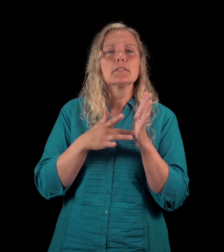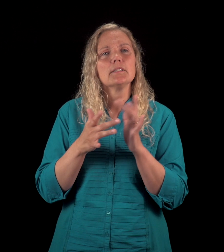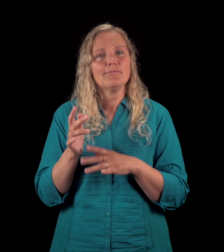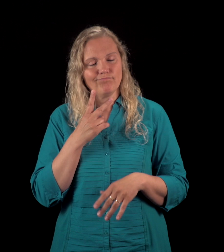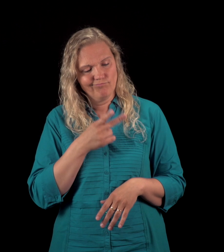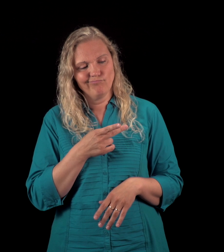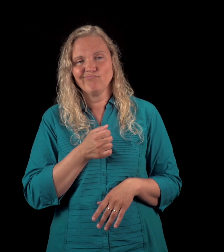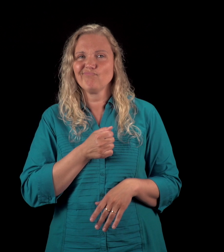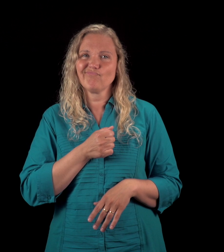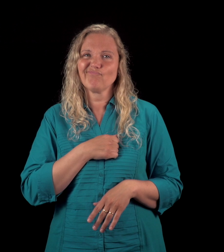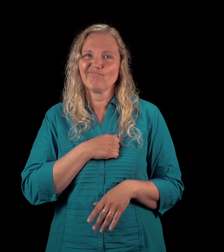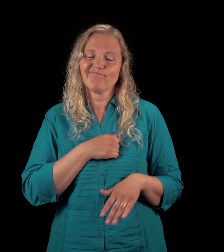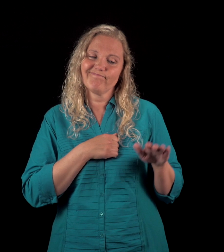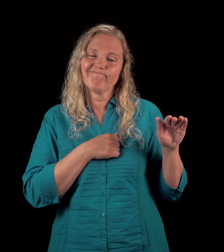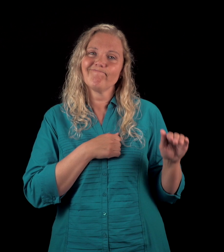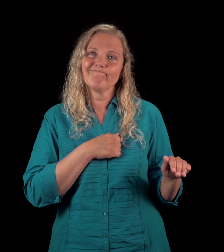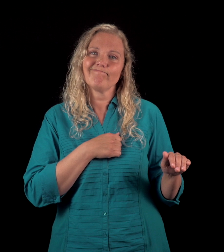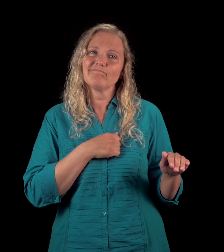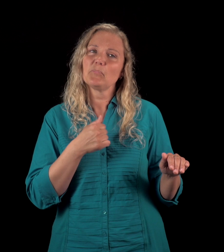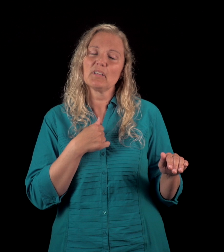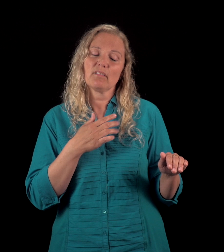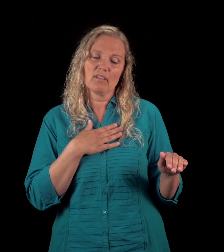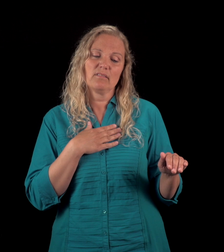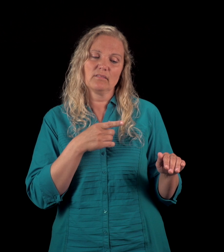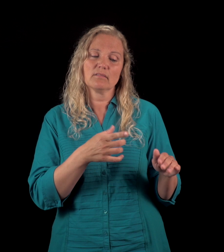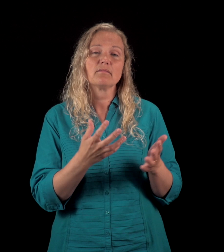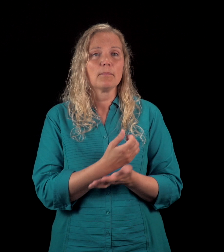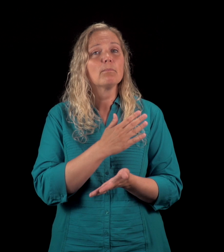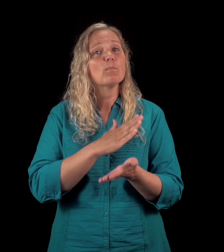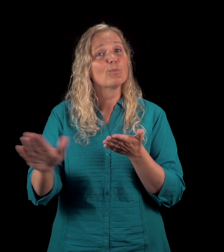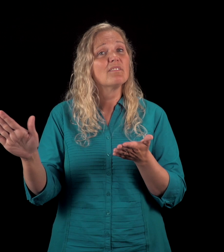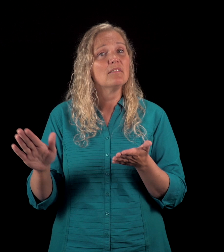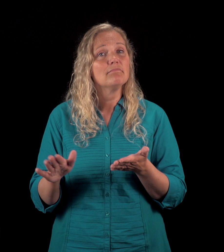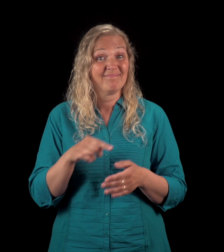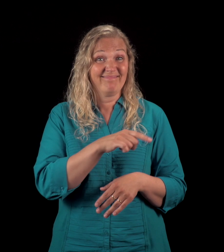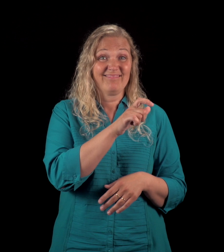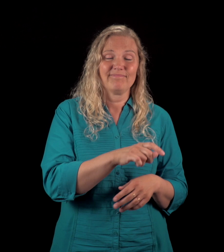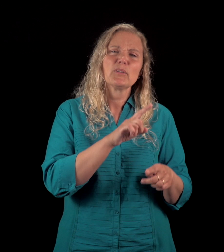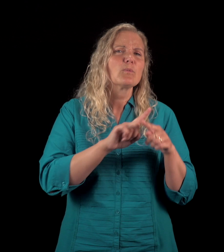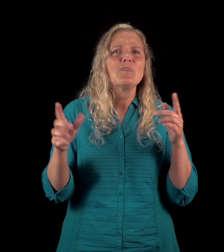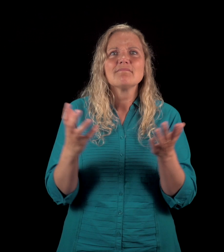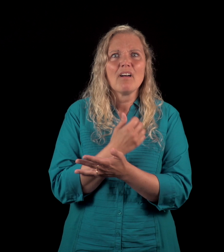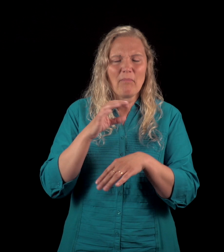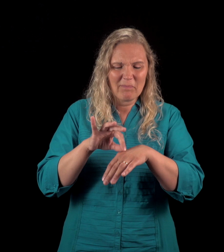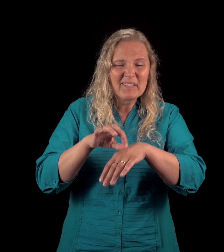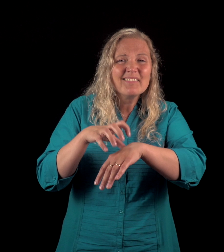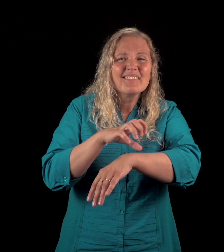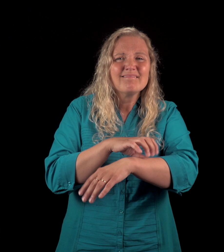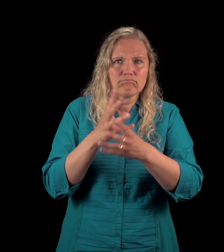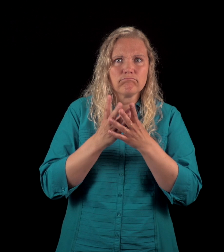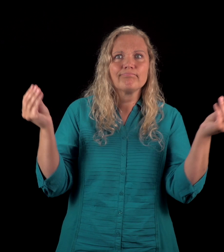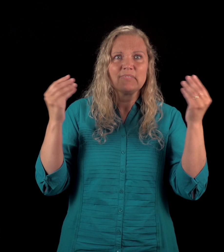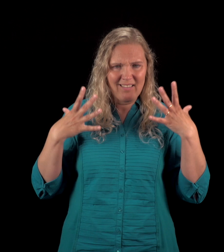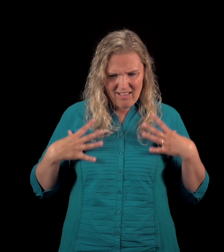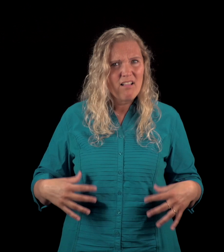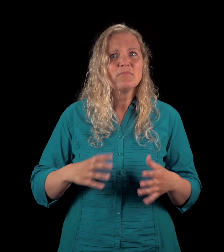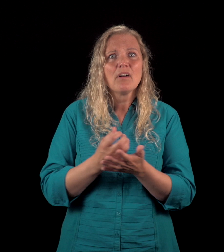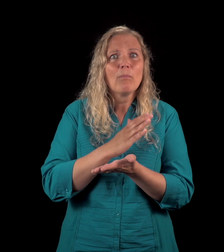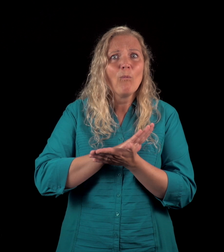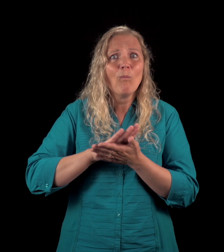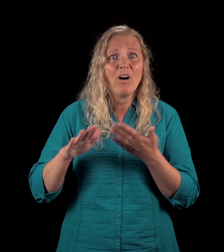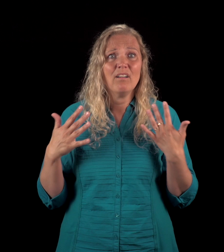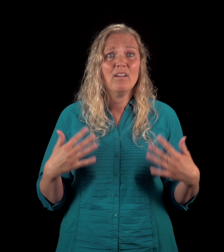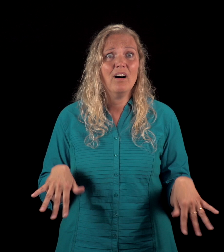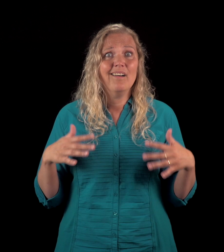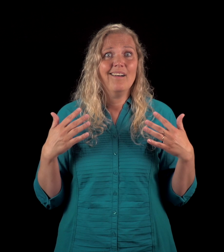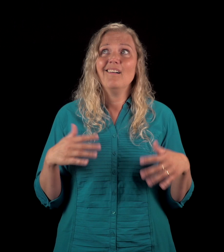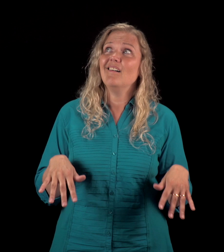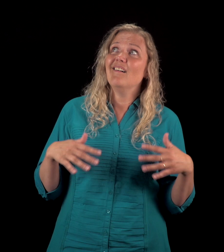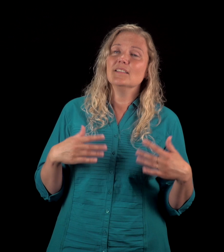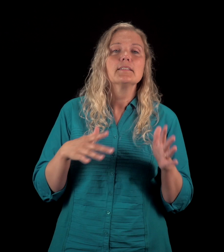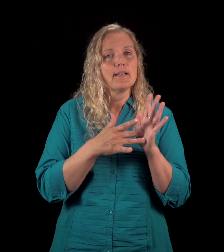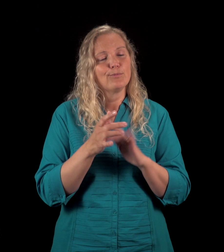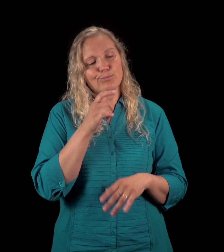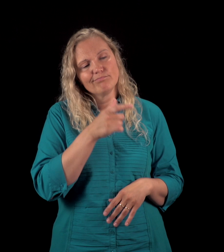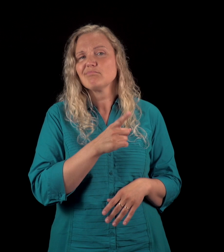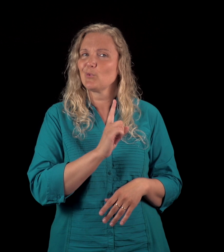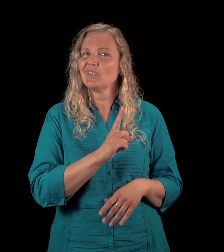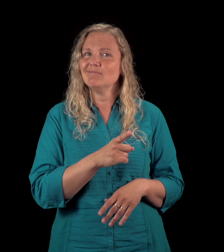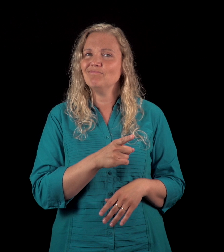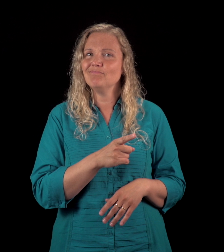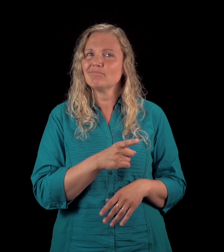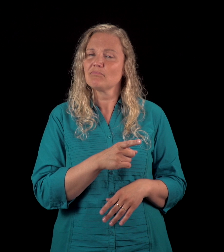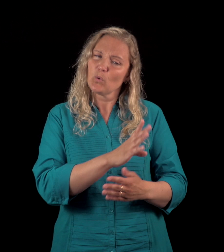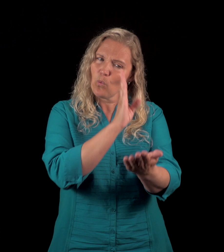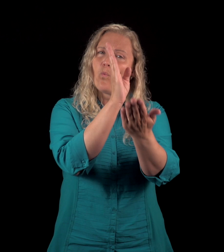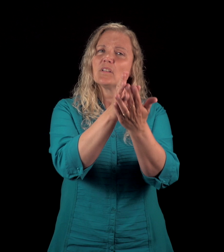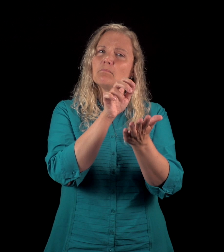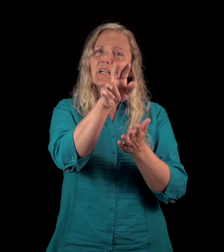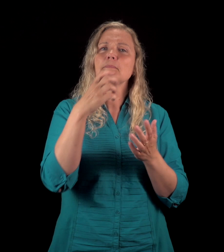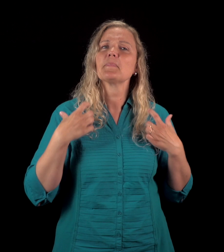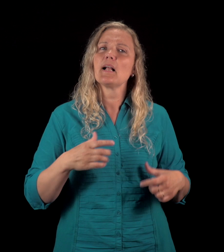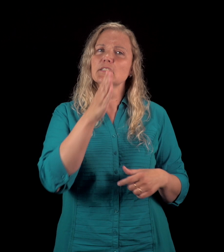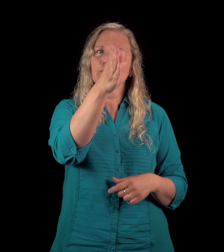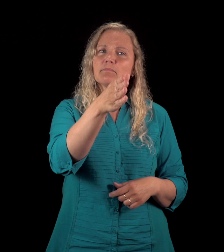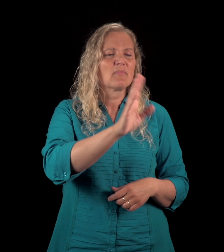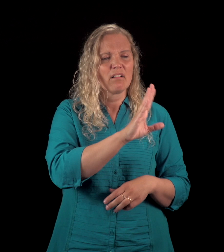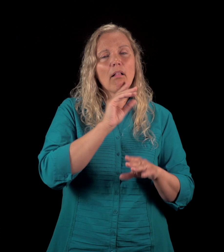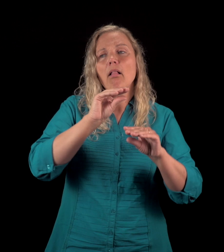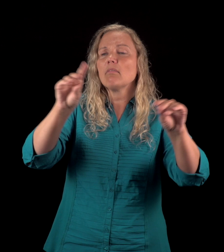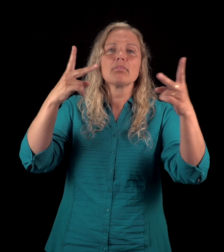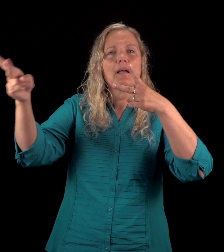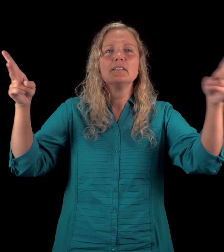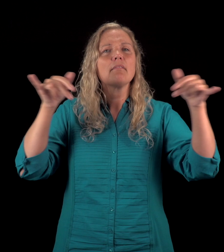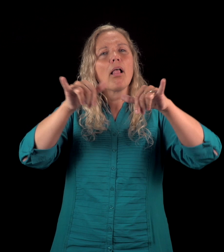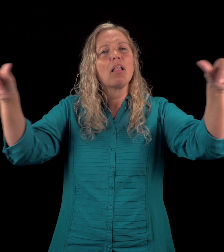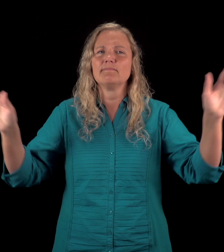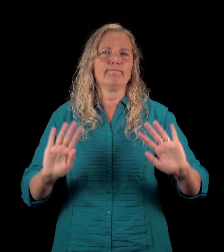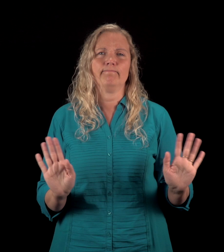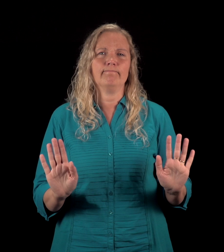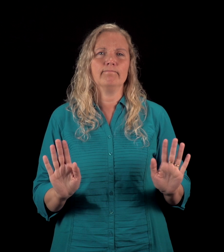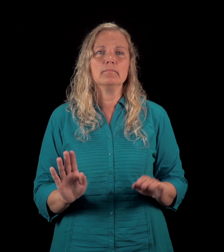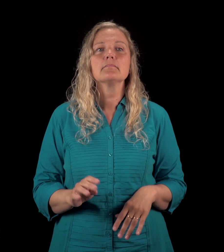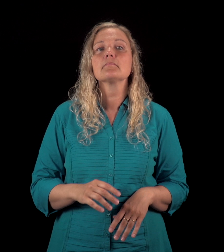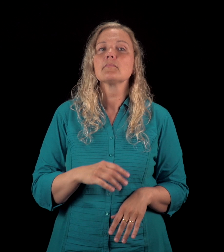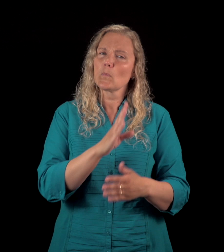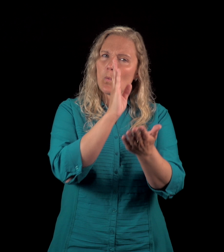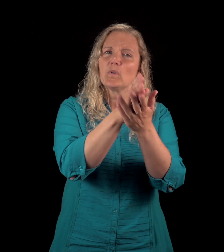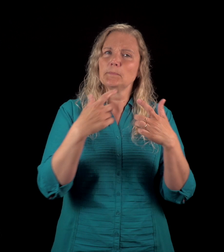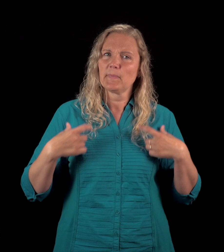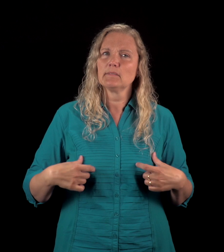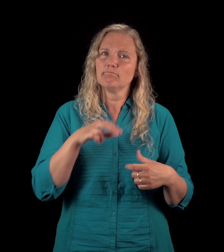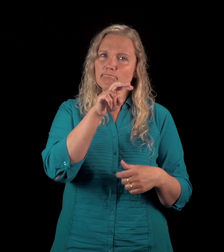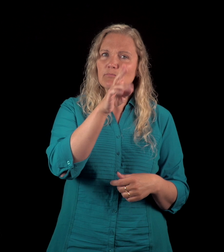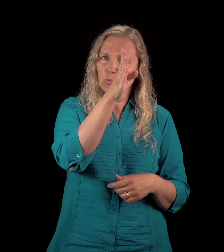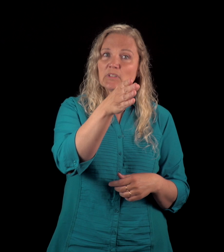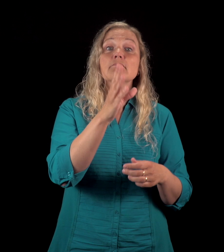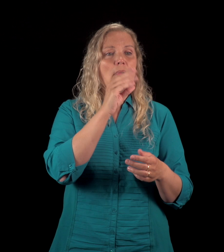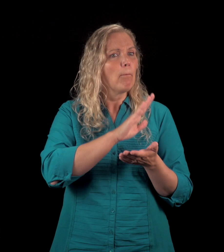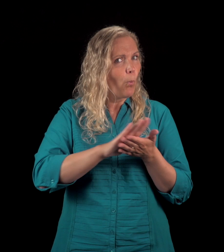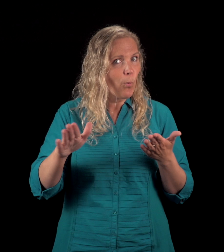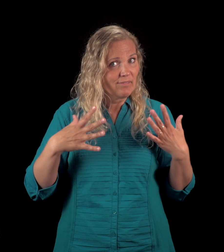And immediately the leprosy left him, and the man was cleansed. Jesus promptly sent him away with a stern warning: “See that you don’t tell anyone.